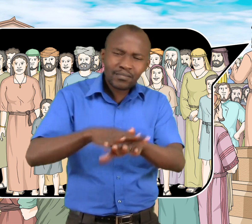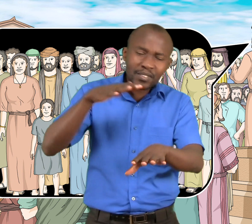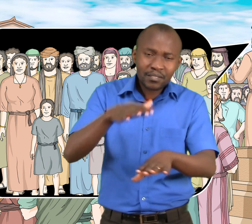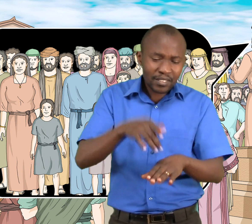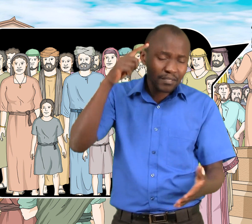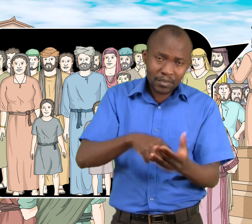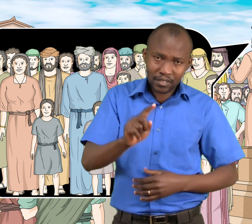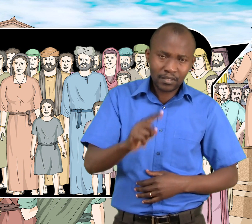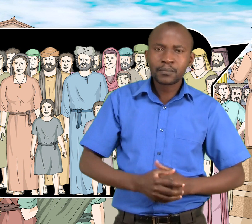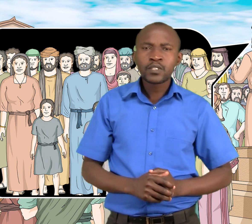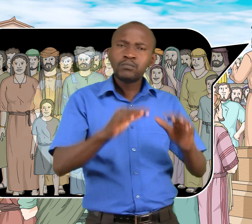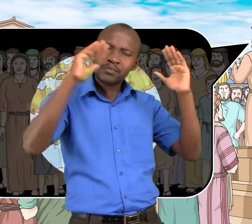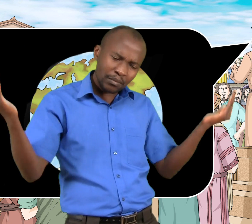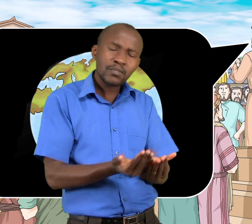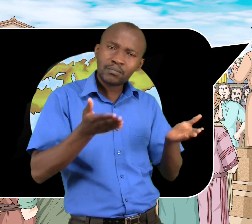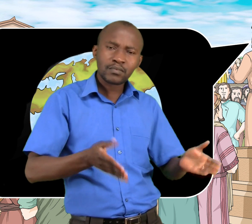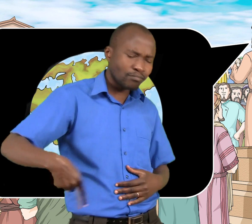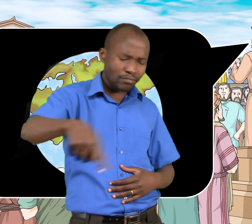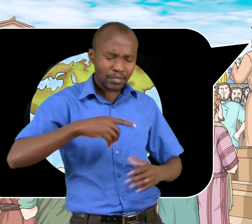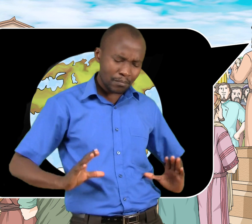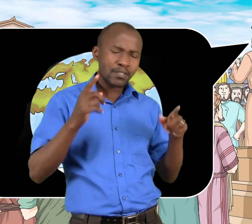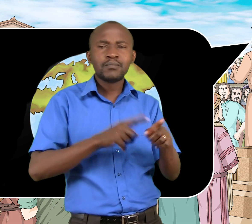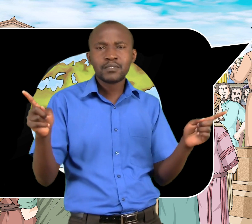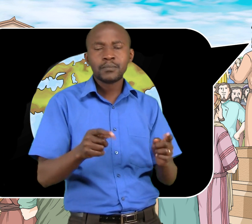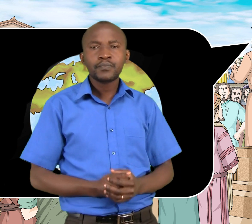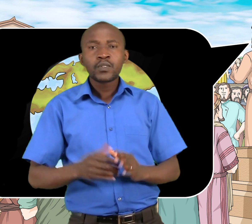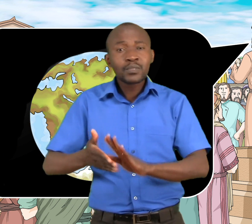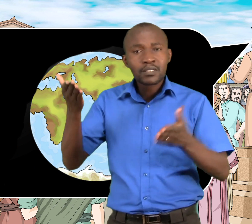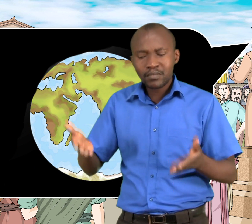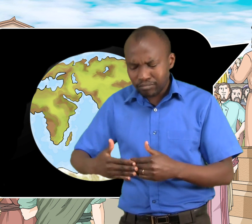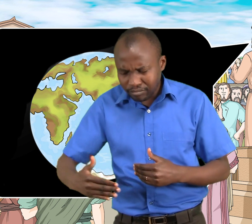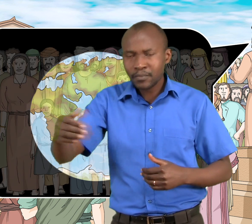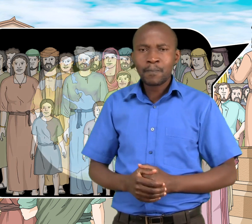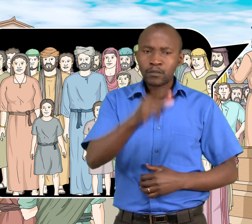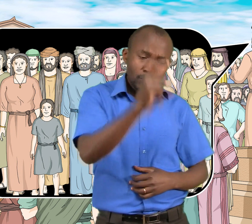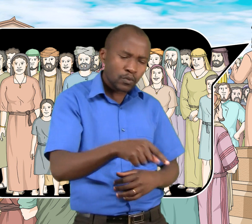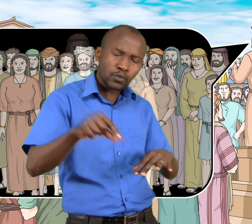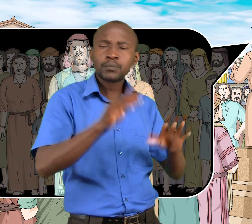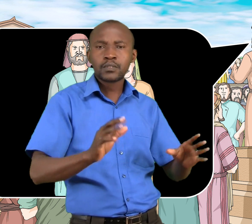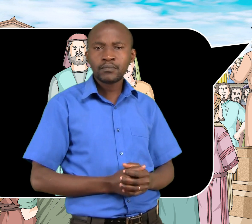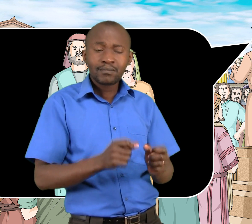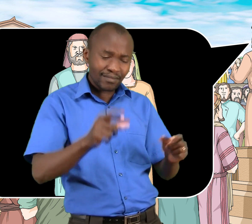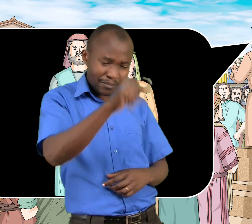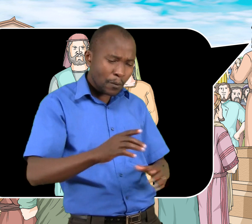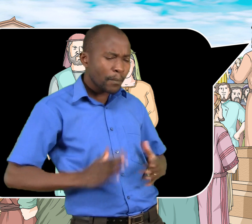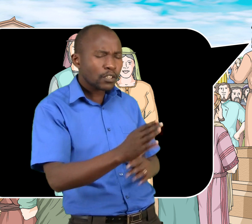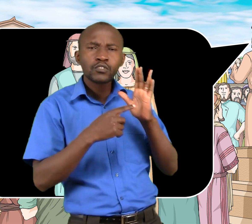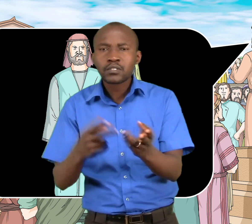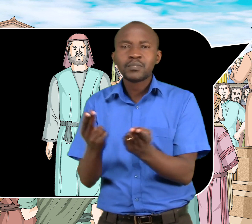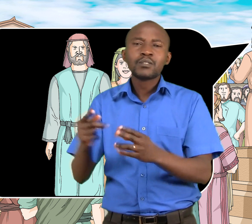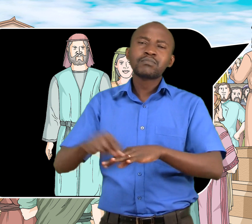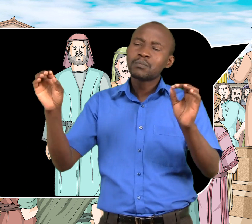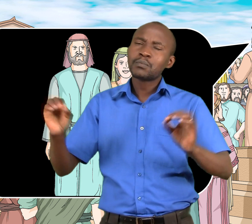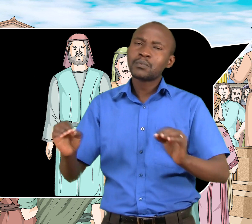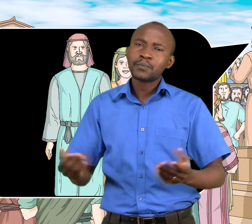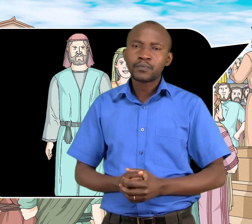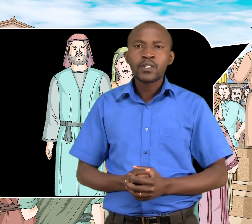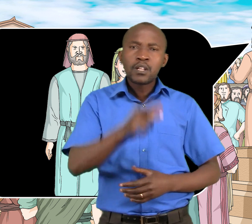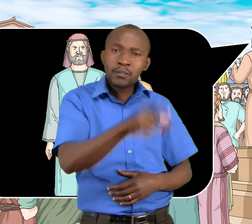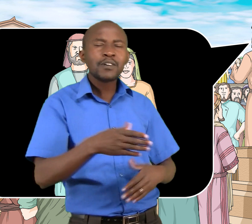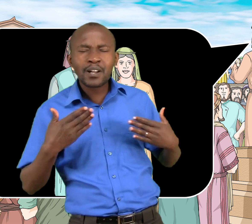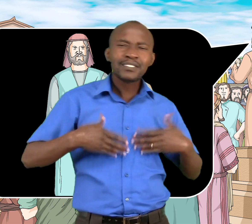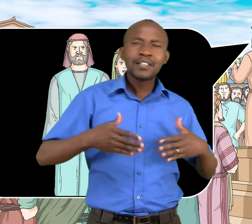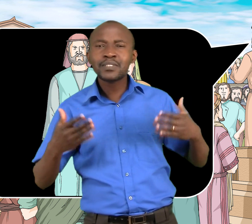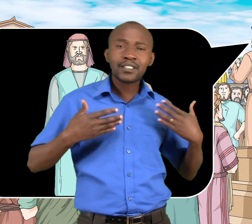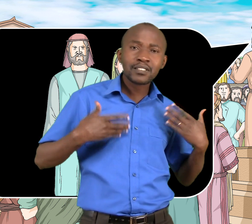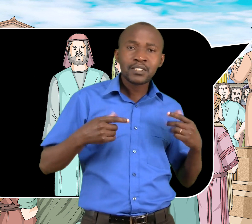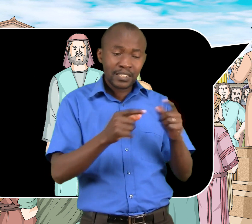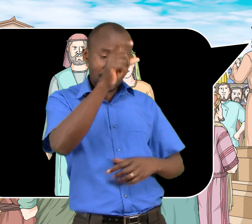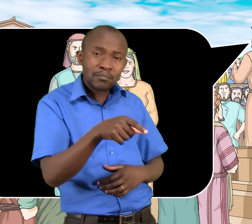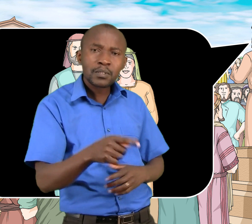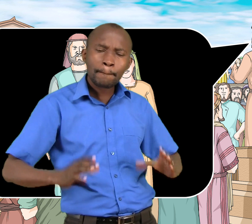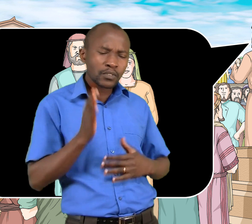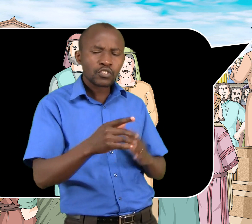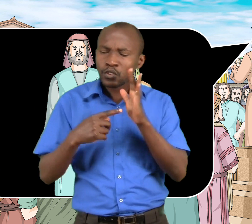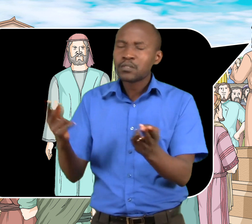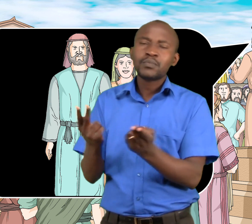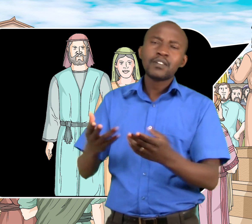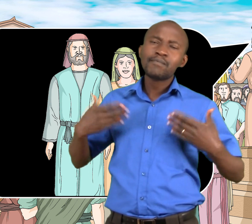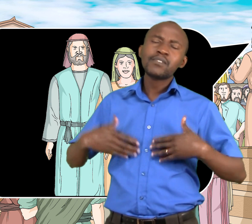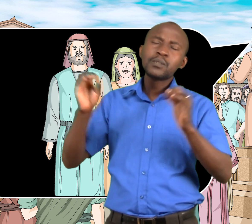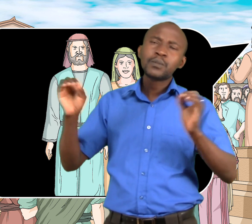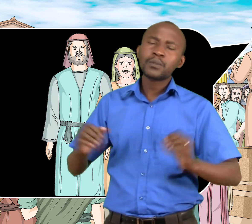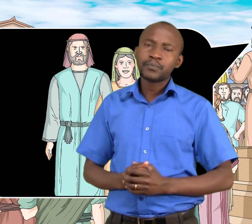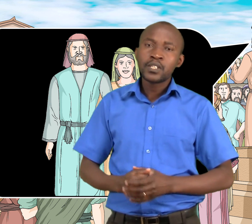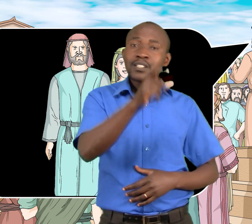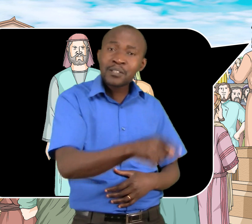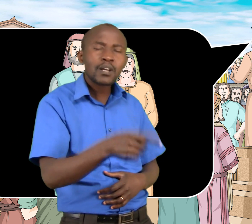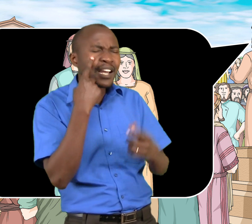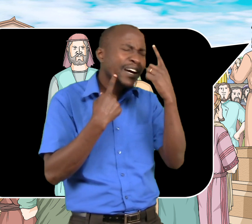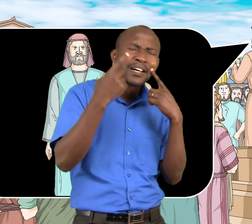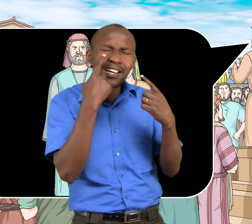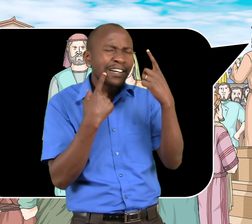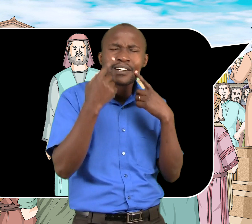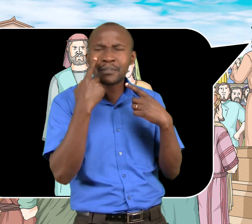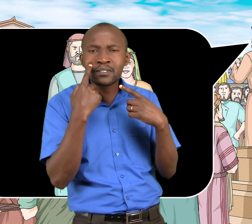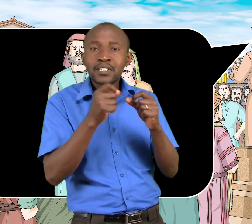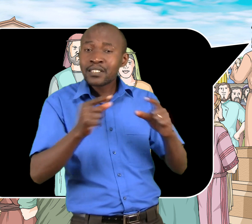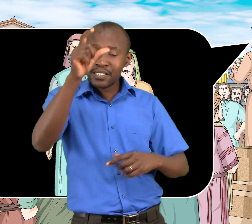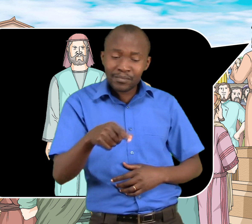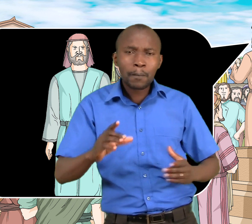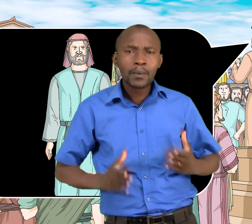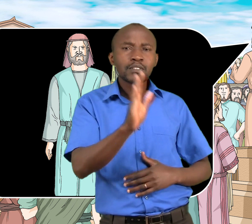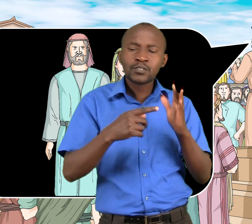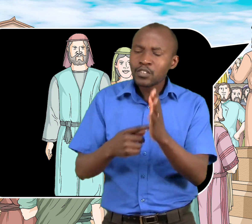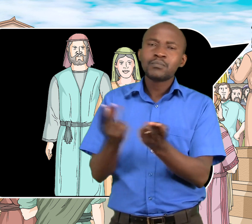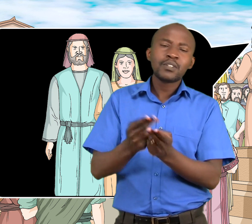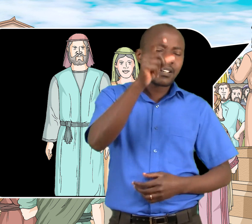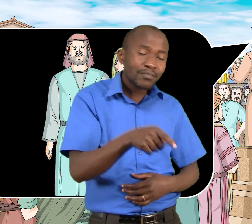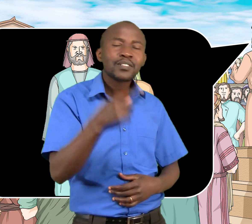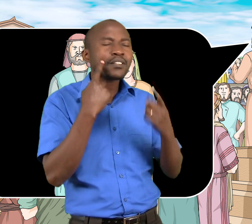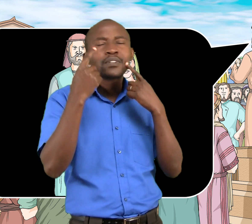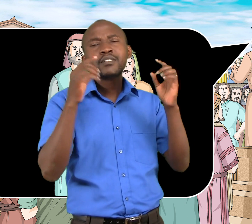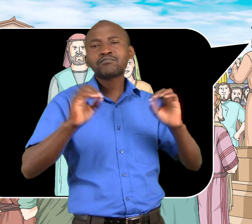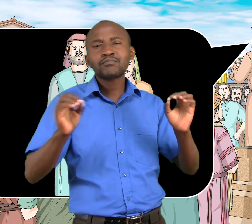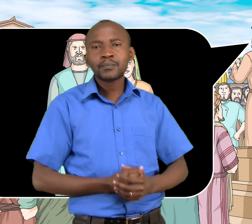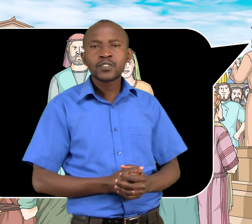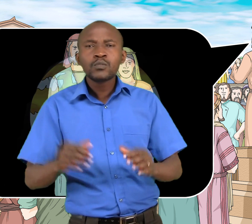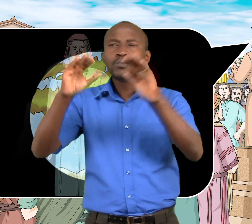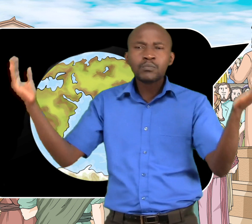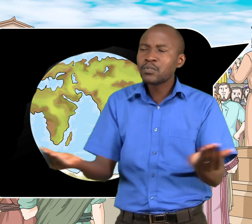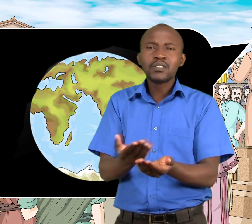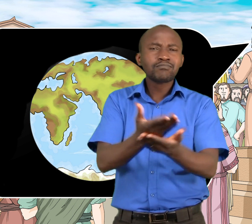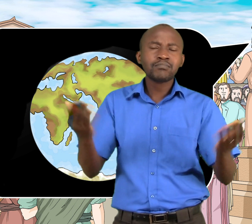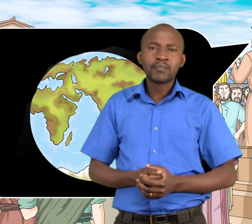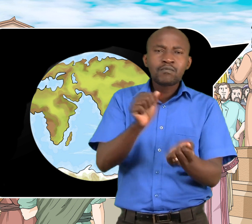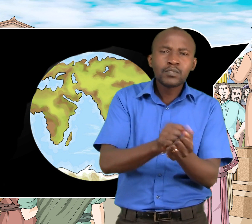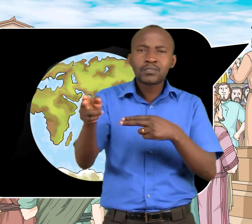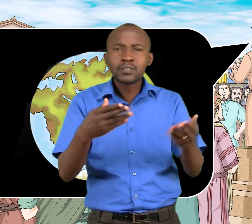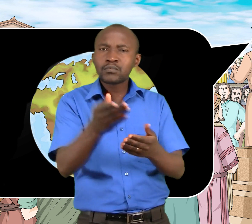Are you free of commitment? Do not look for a wife. But if you do marry, you have not sinned. And if a virgin marries, she has not sinned. But those who marry will face troubles in this life, and I want to spare you this.